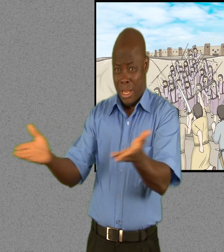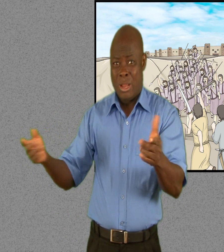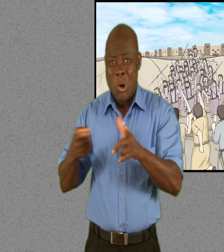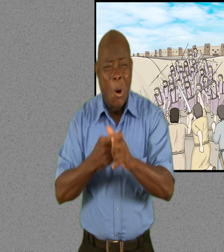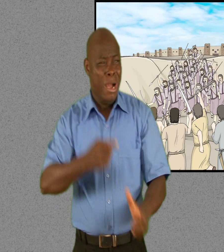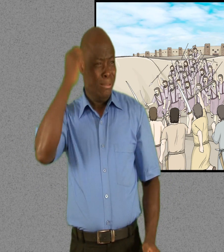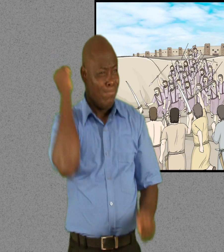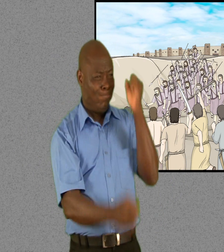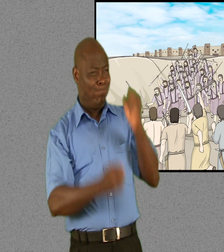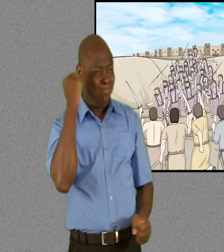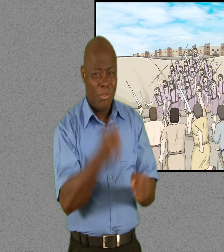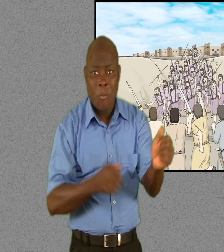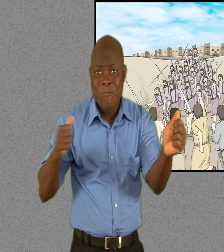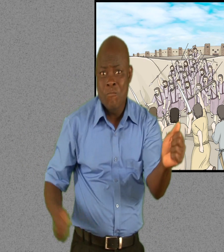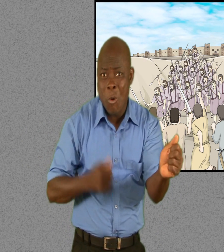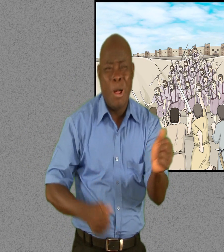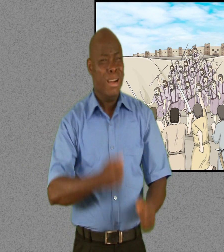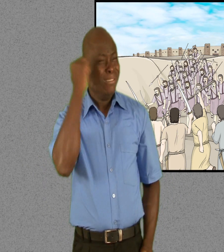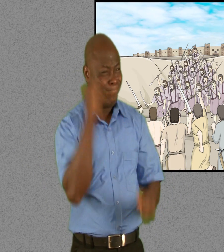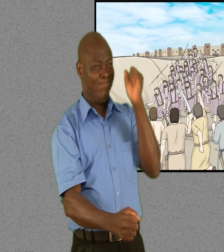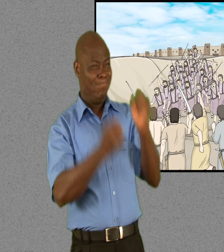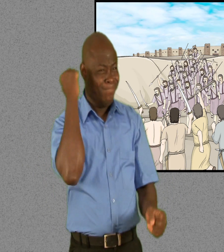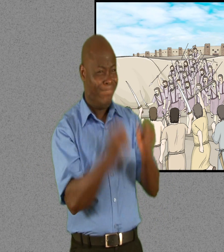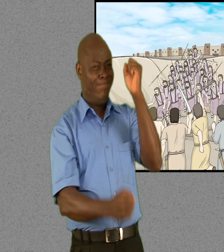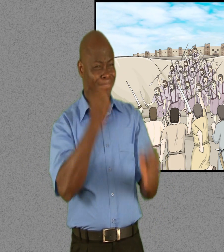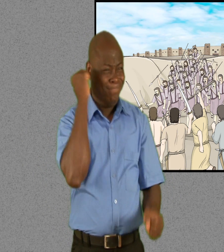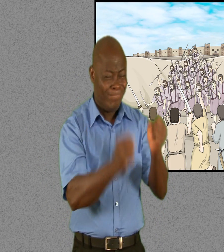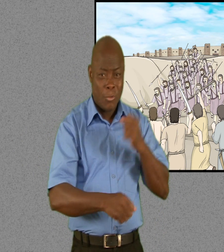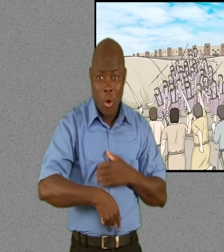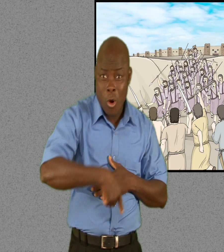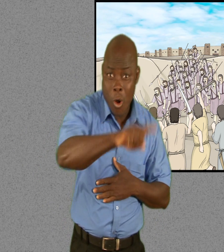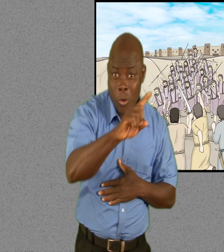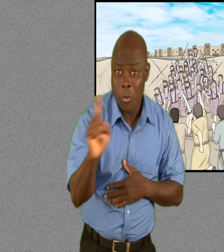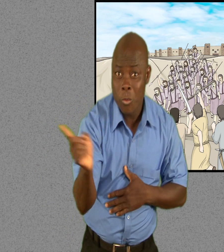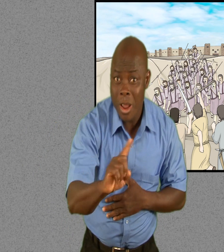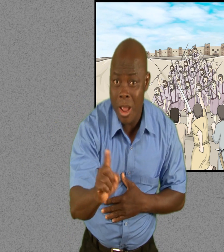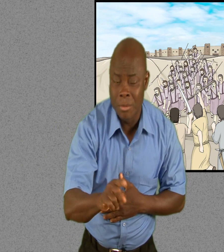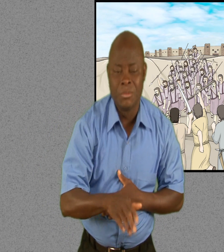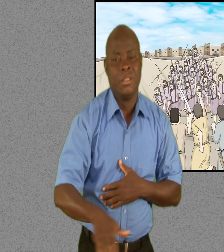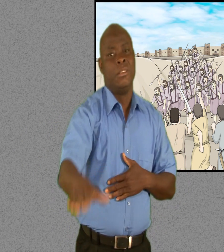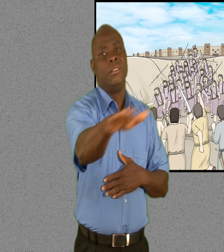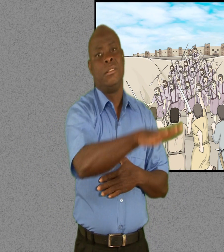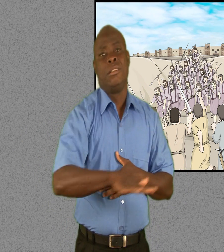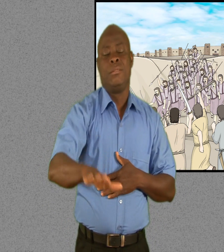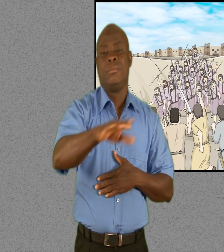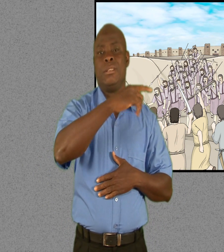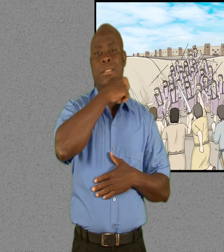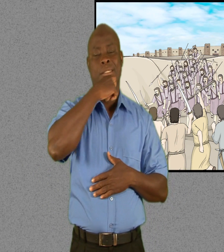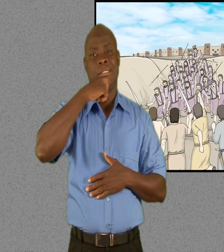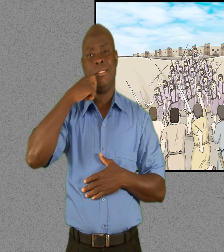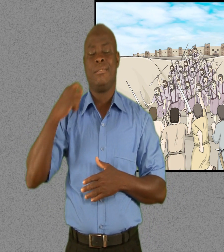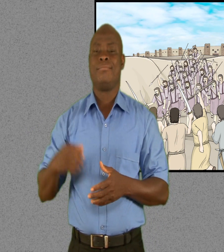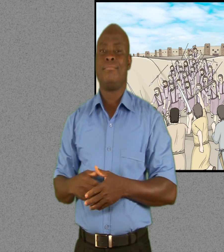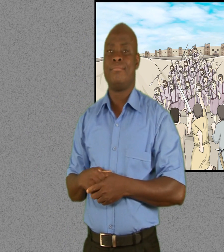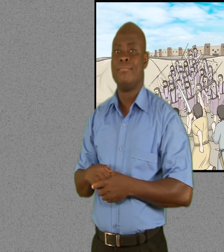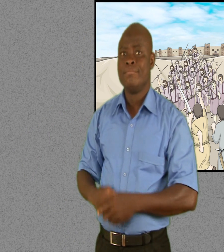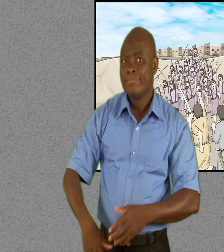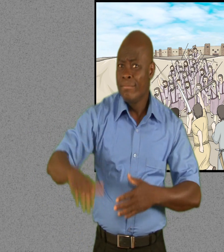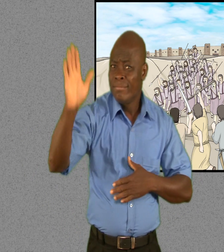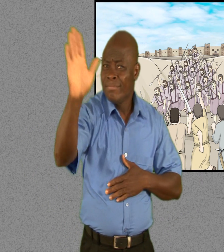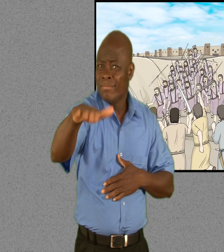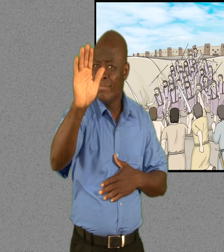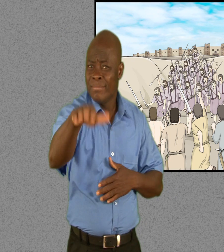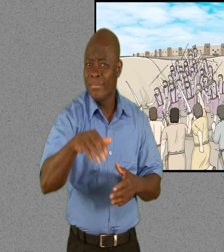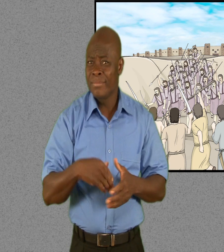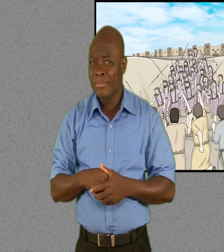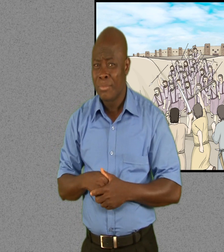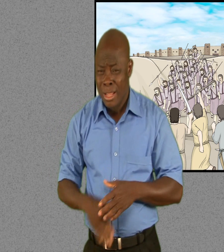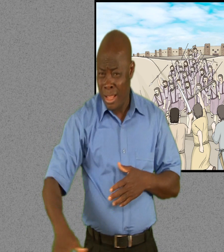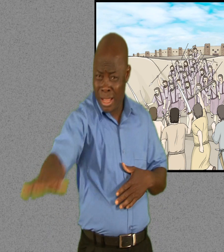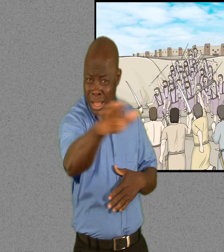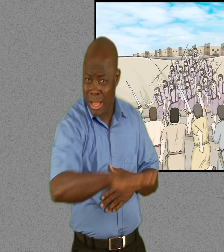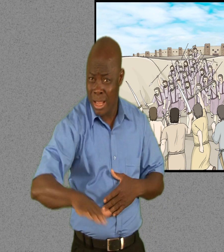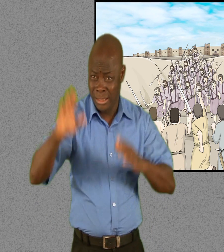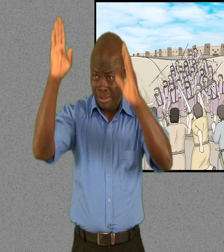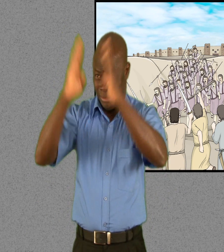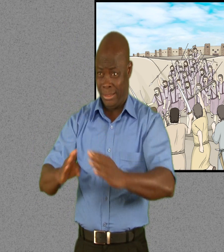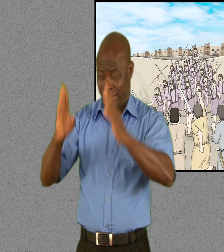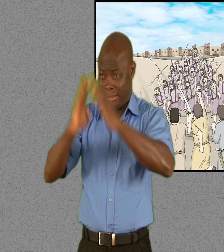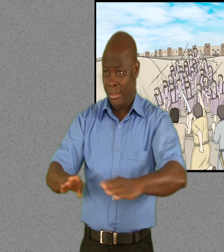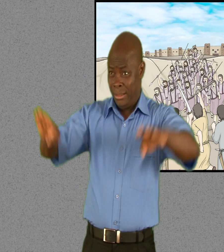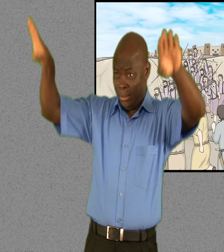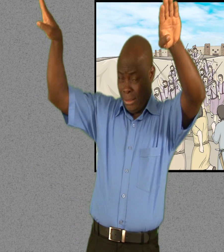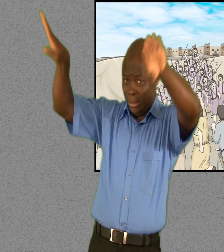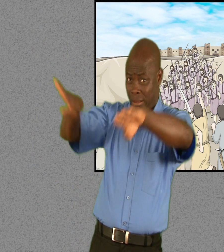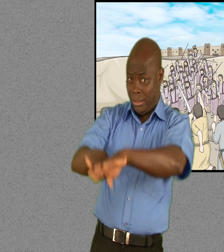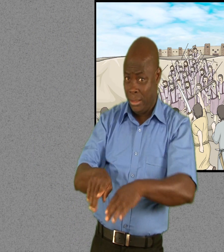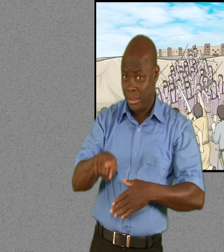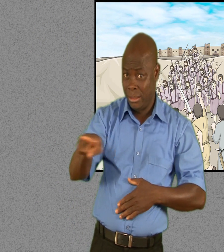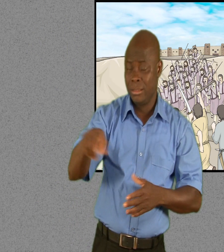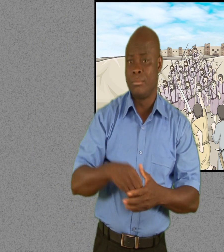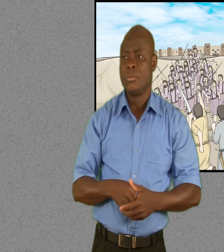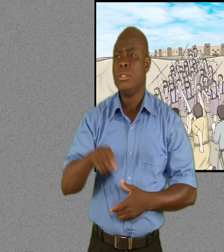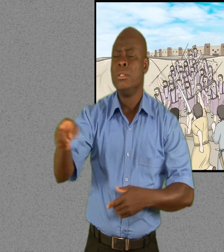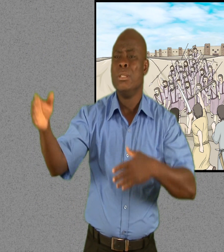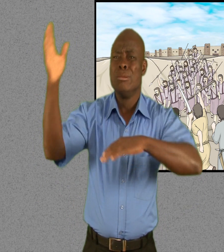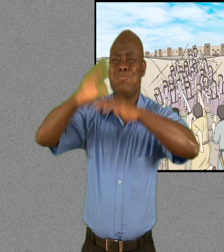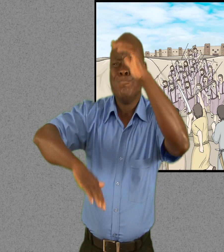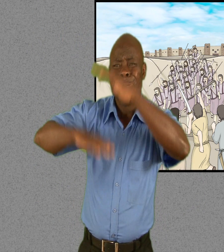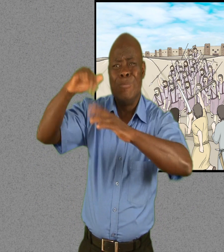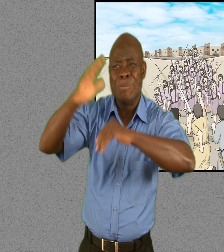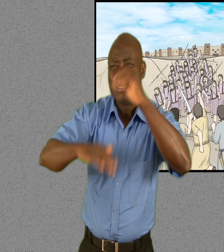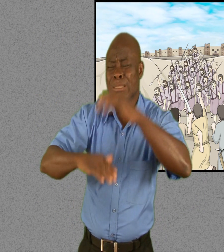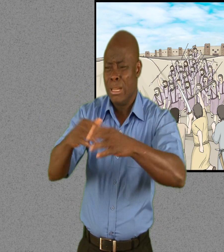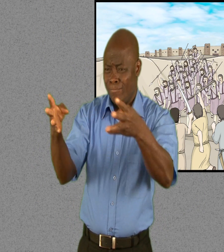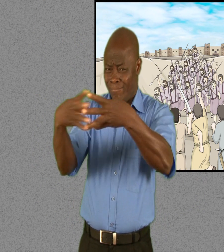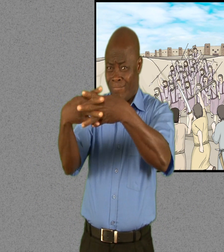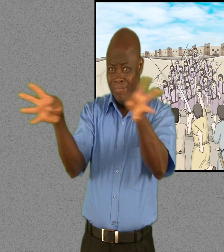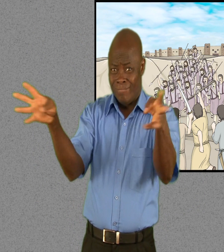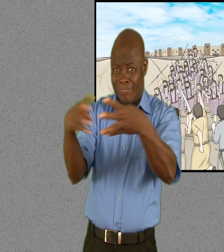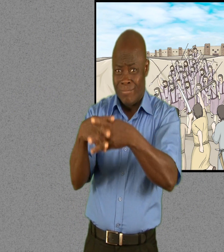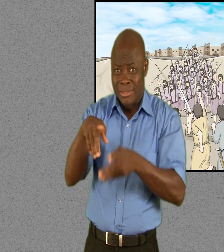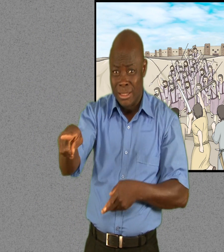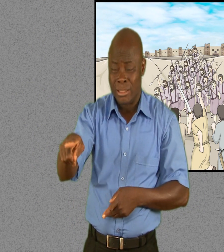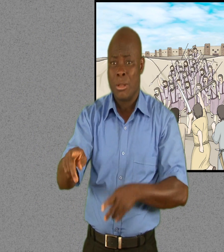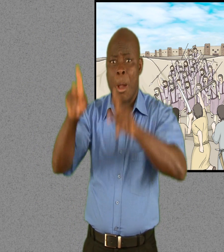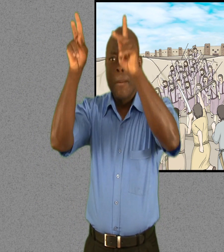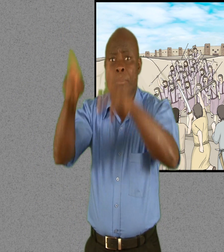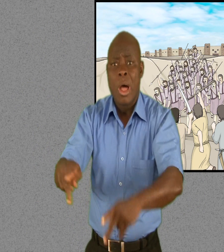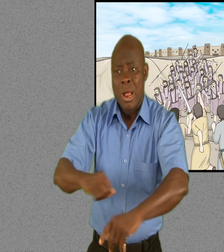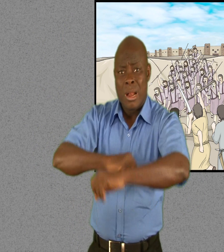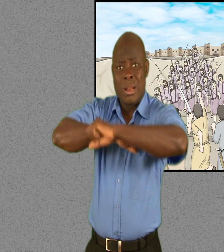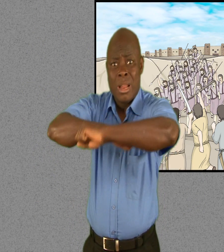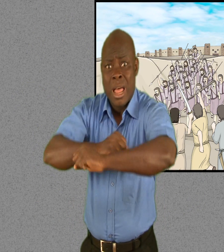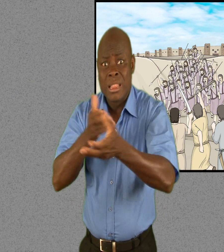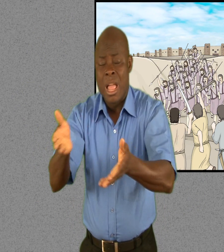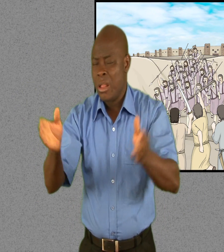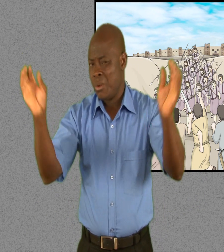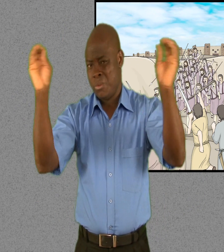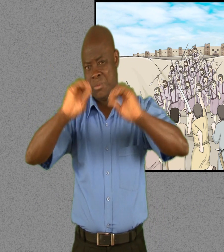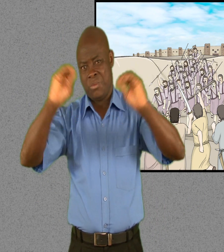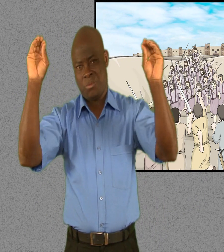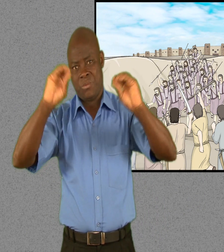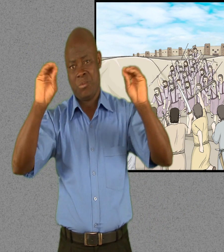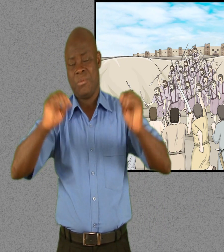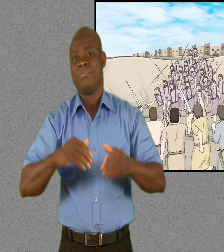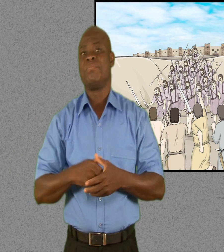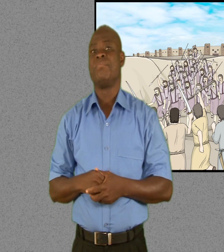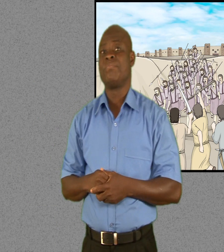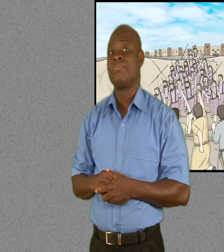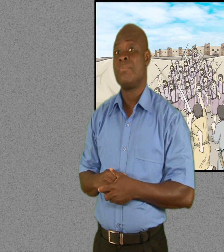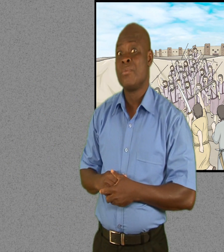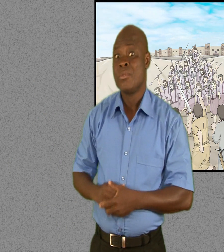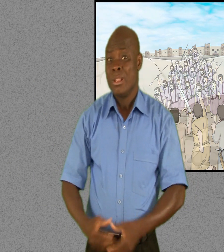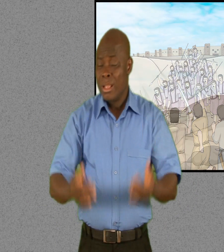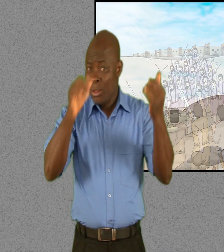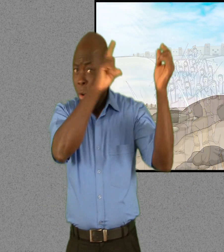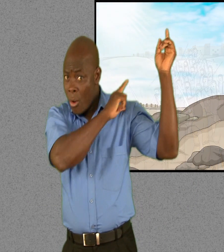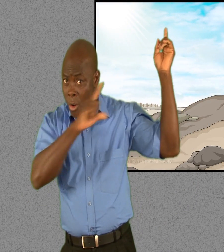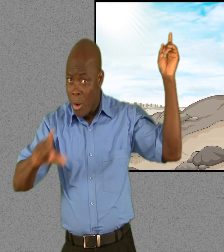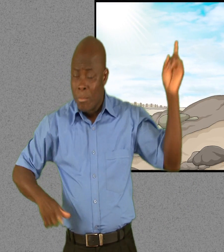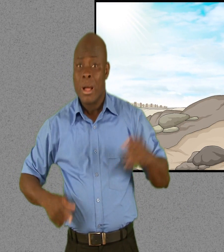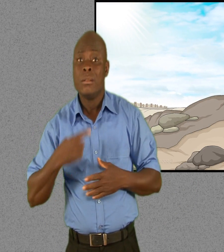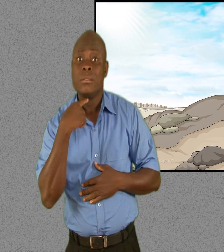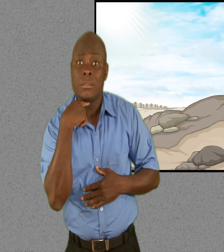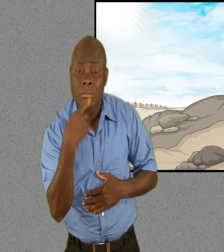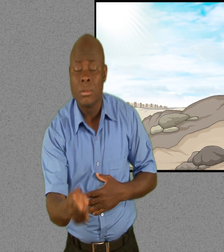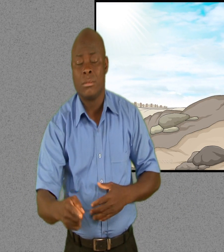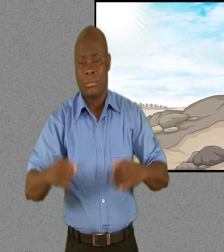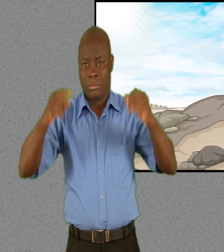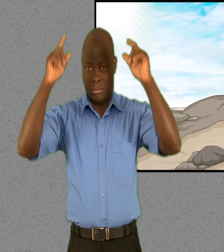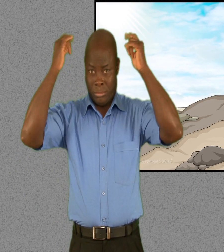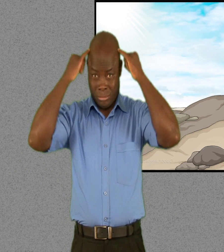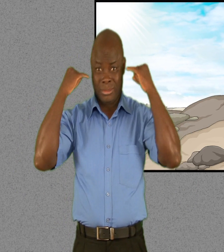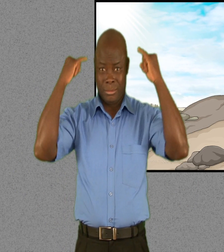Not a man was left in Ai or Bethel who did not go out after Israel, leaving the city wide open while they pursued Israel.